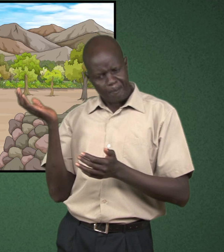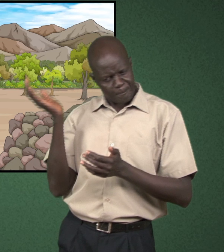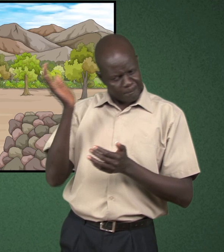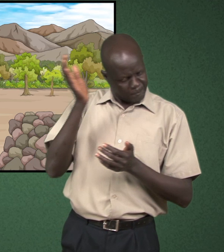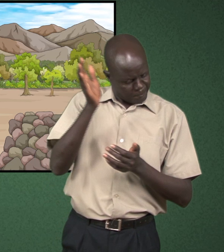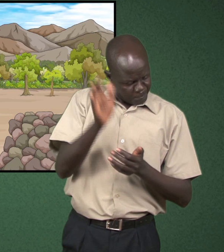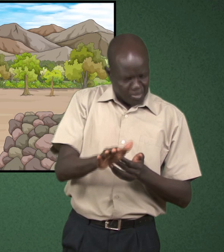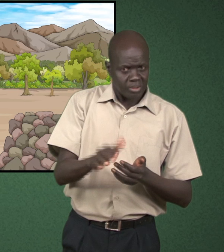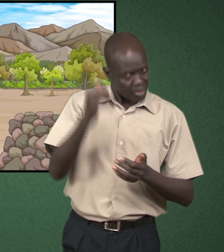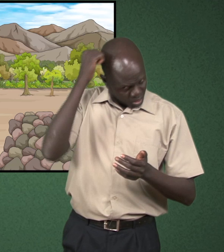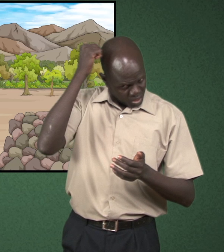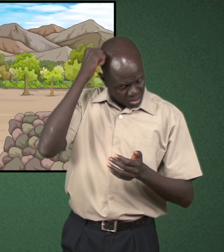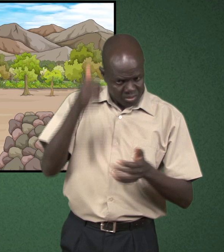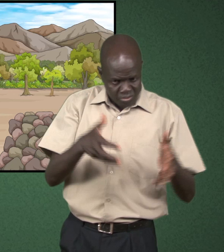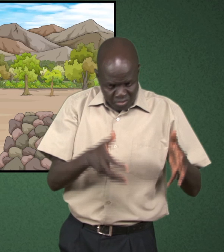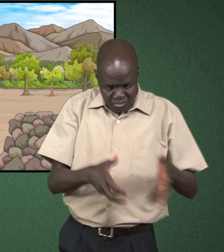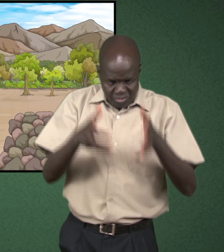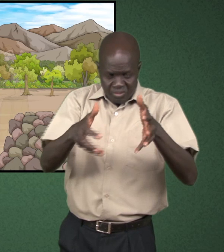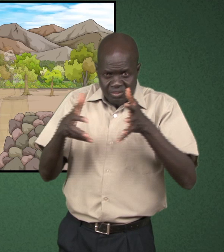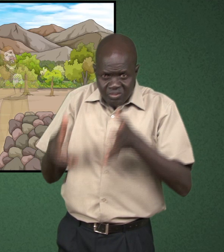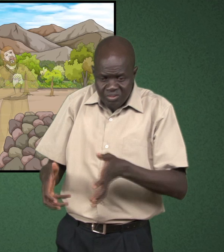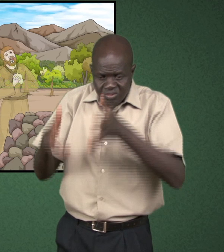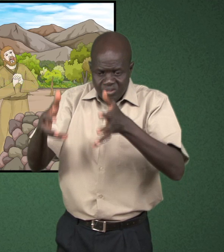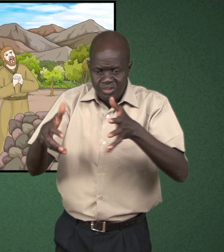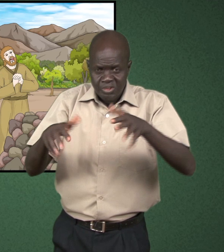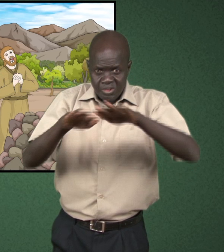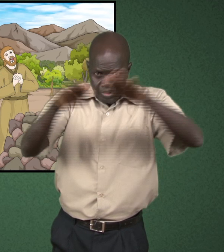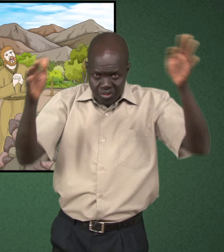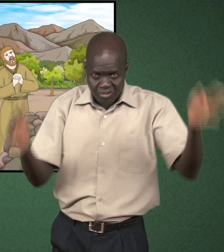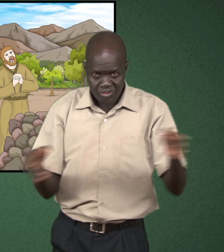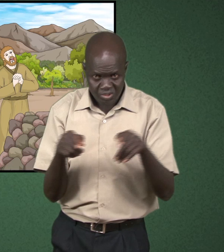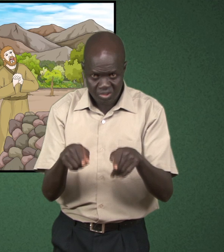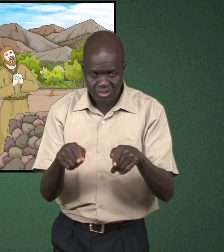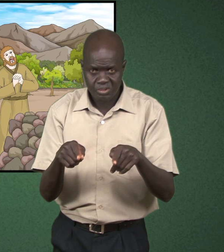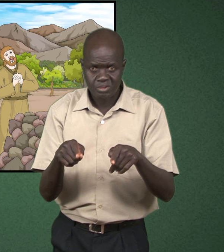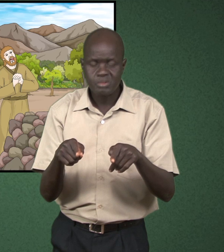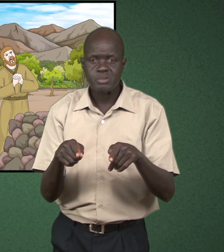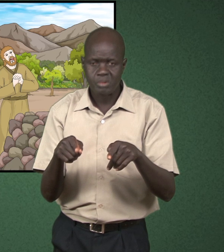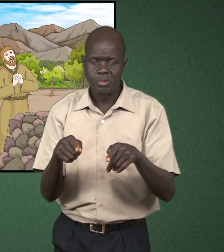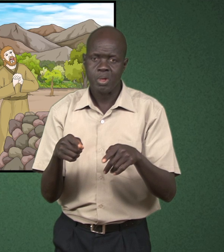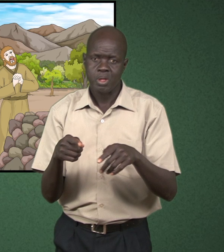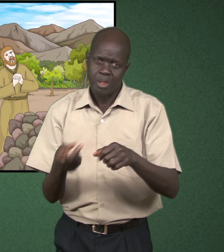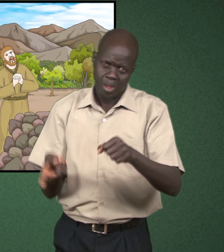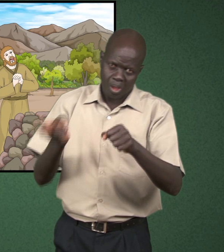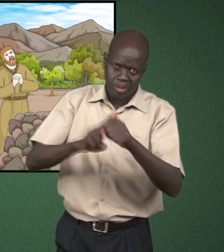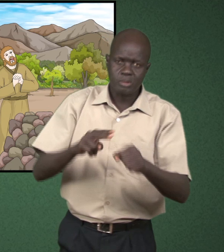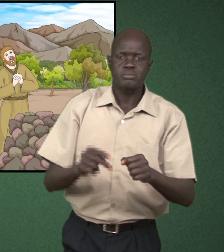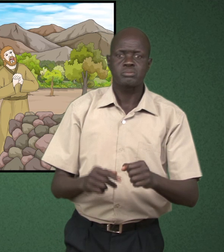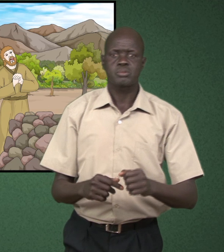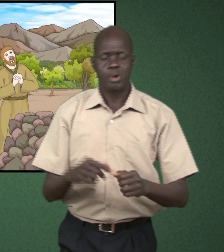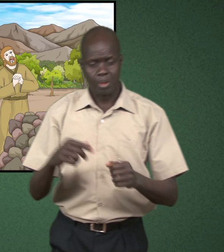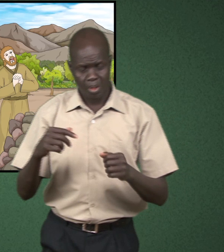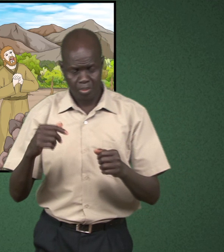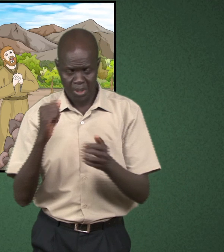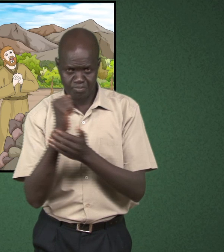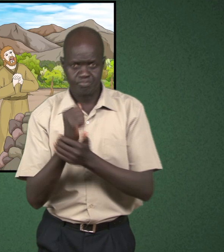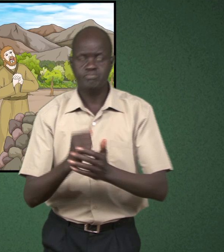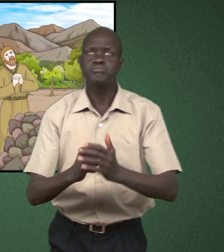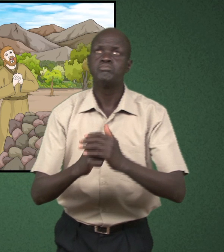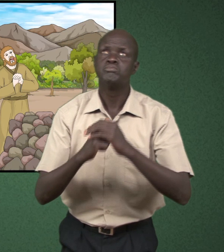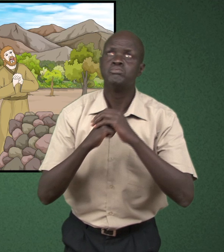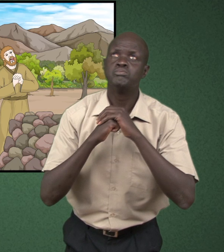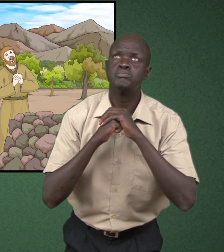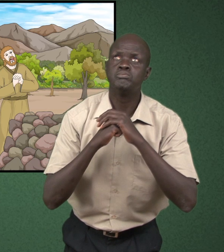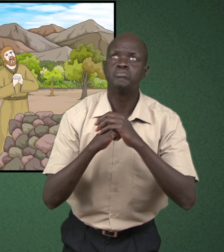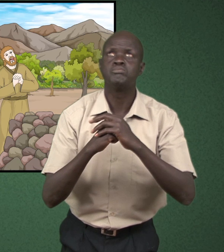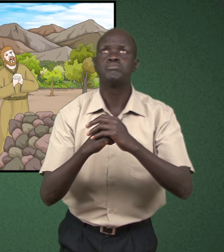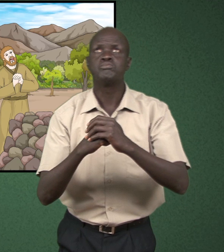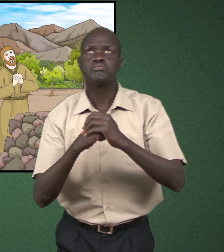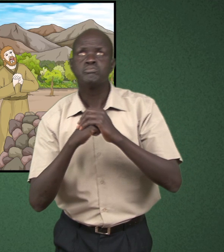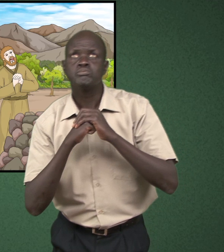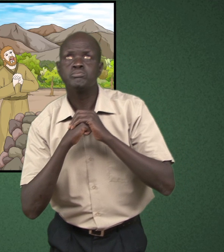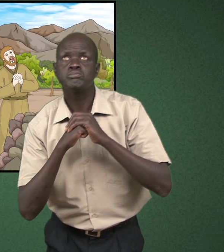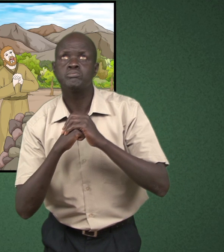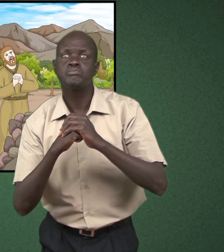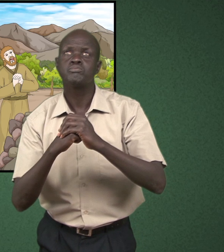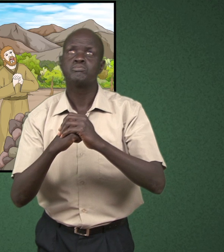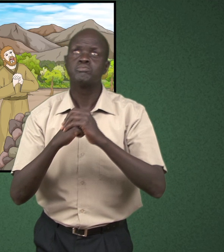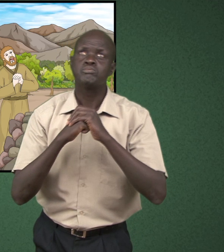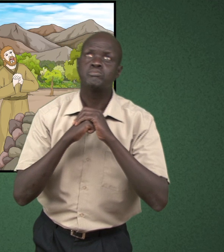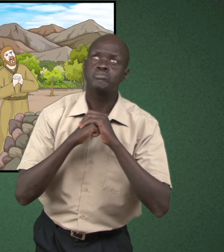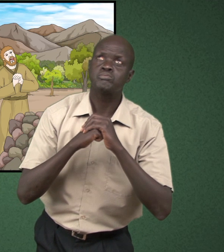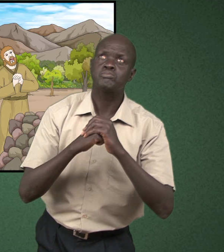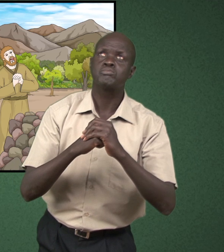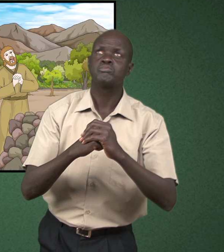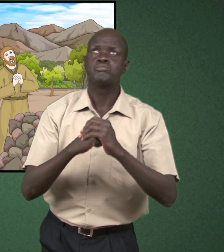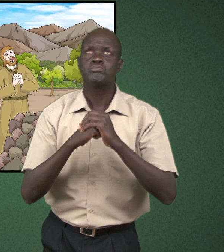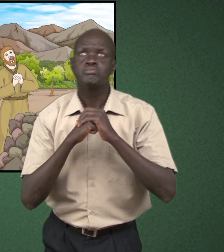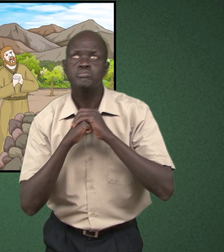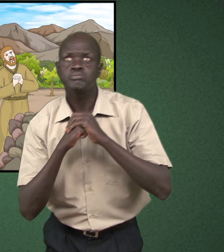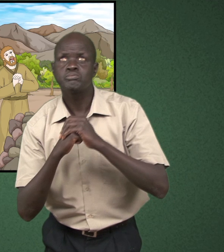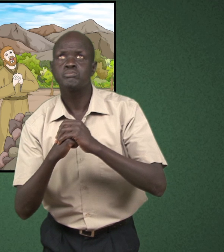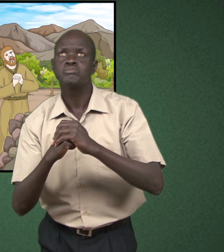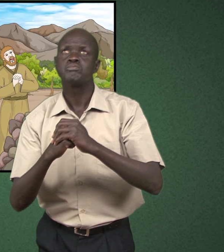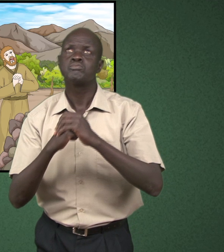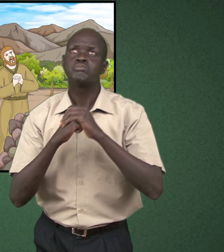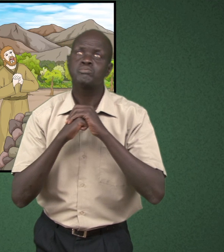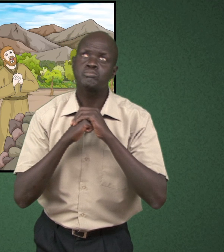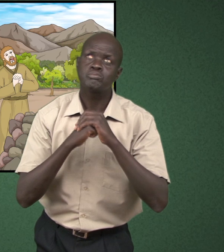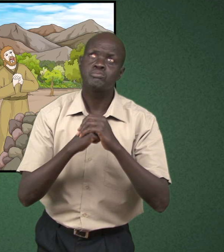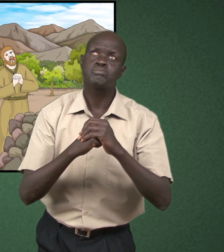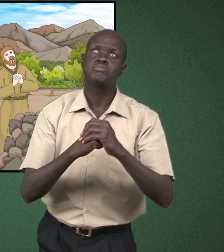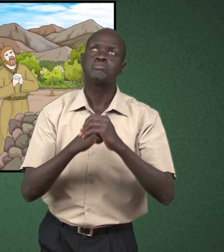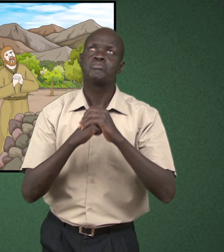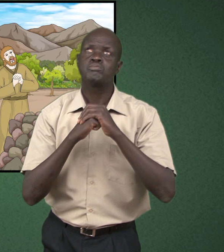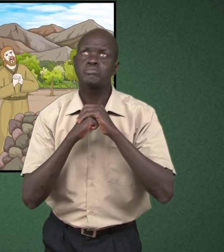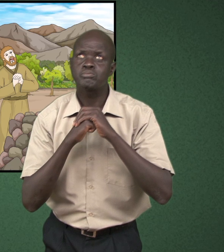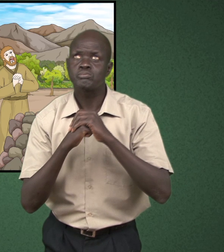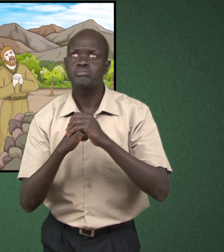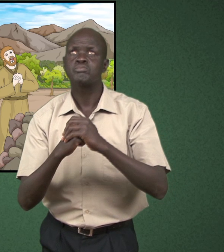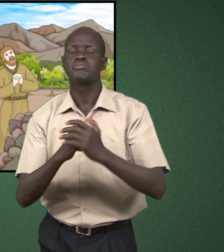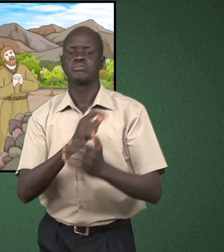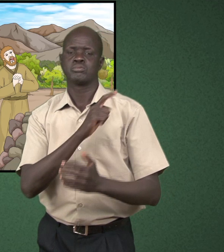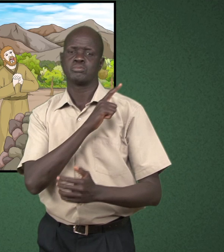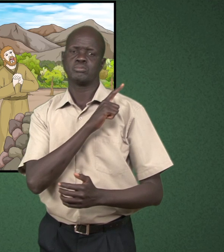And there Abram called on the name of the LORD.